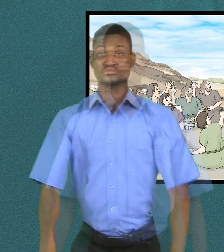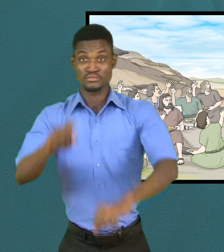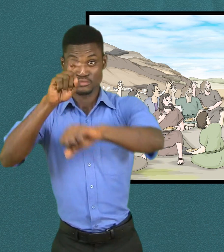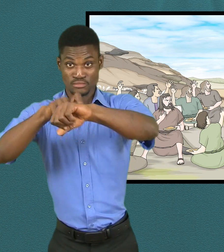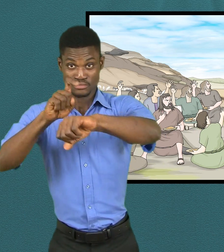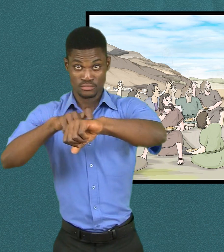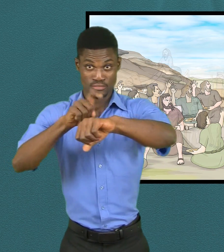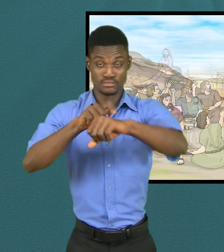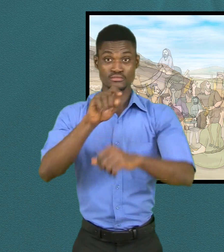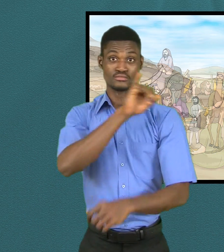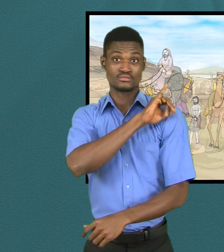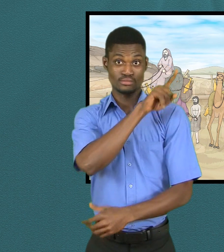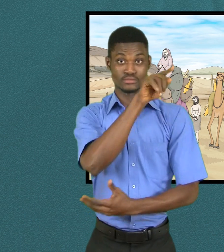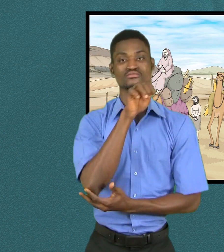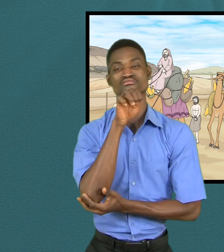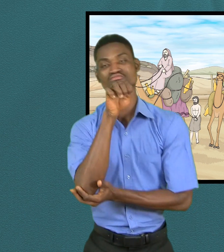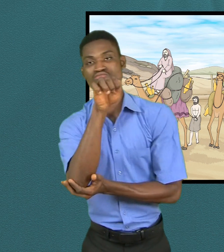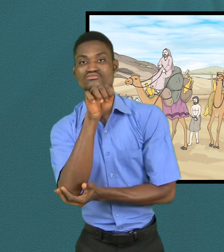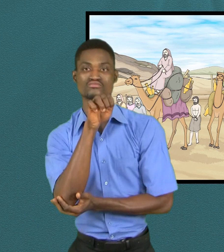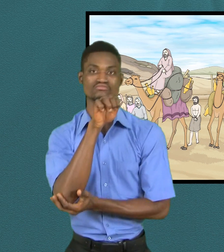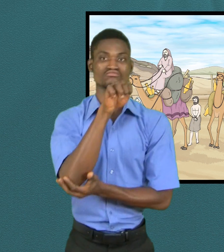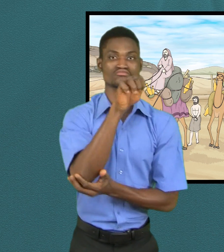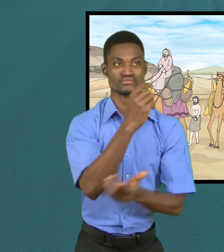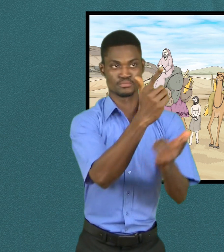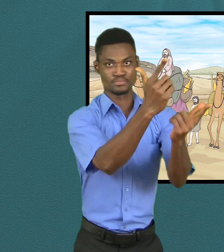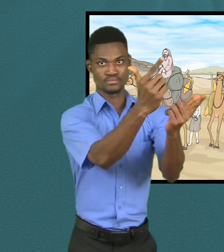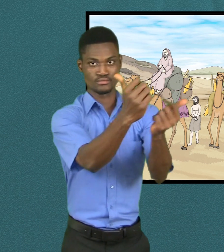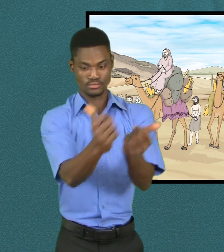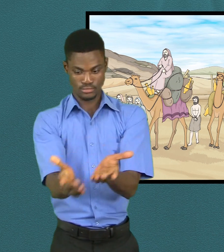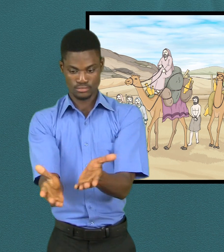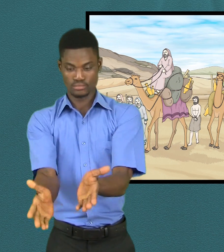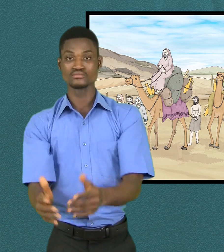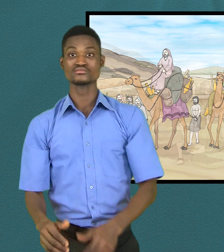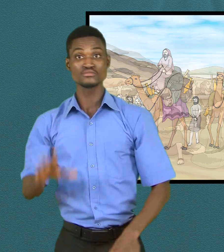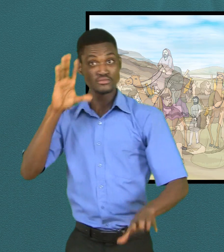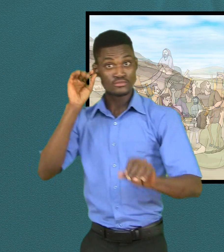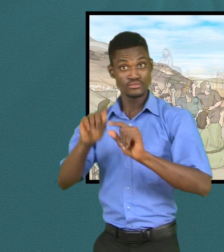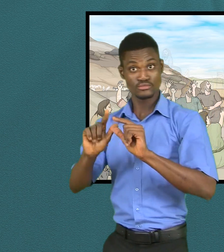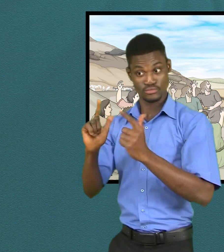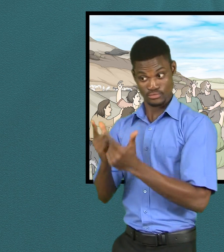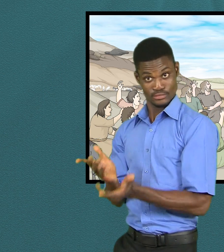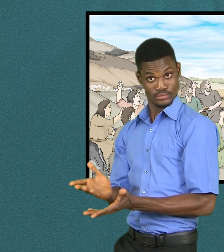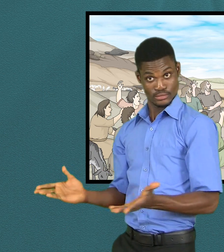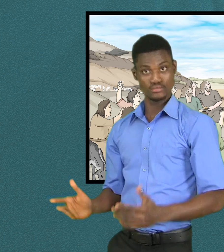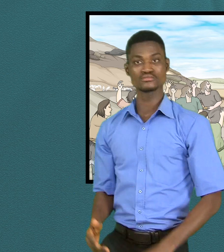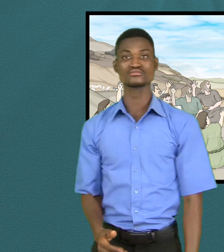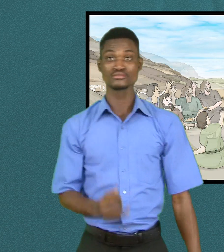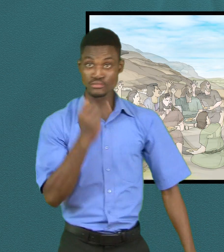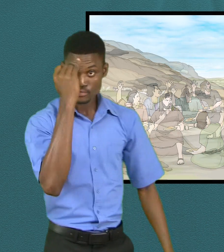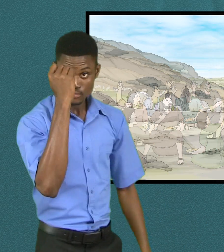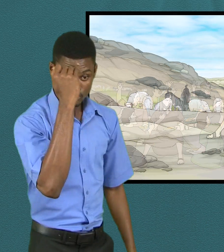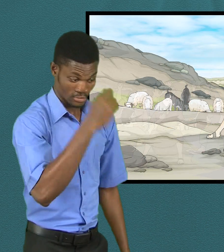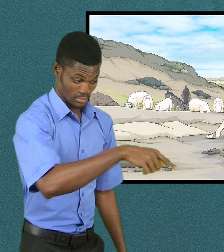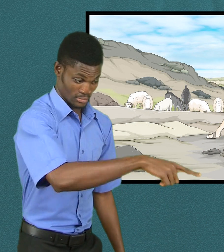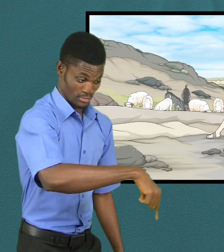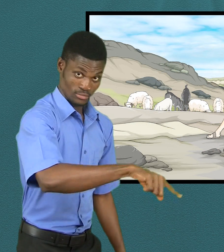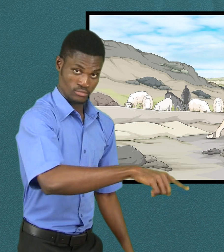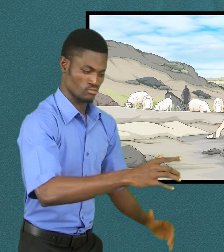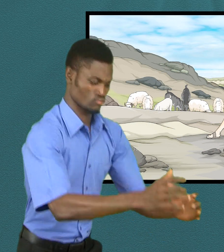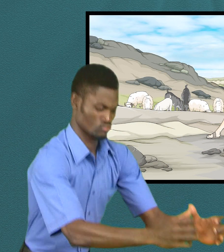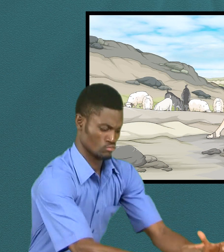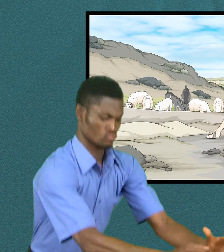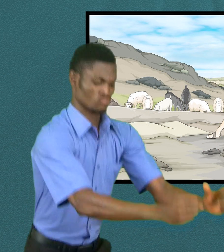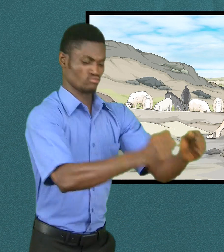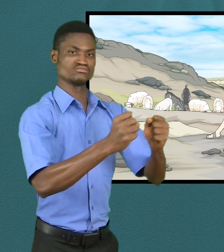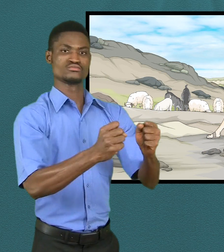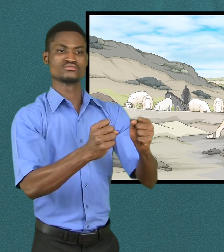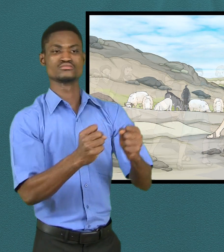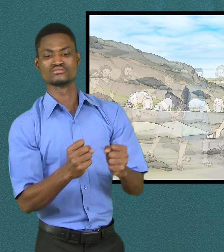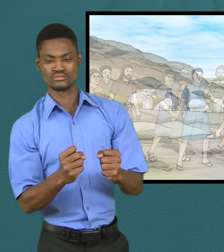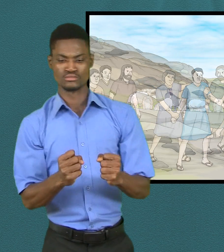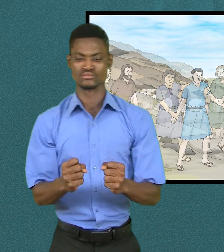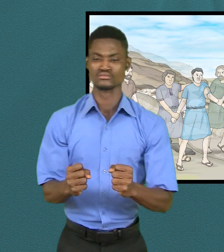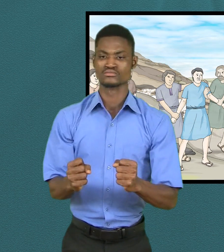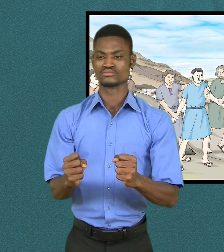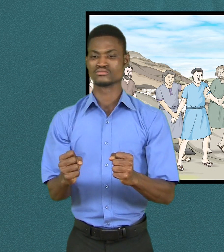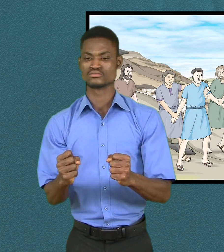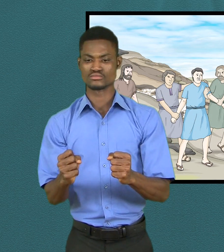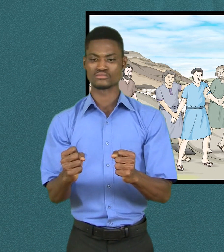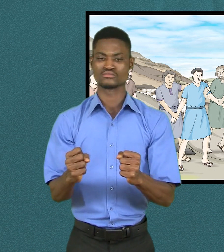And they agreed.